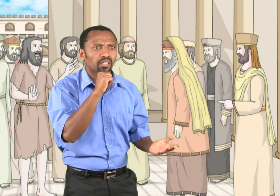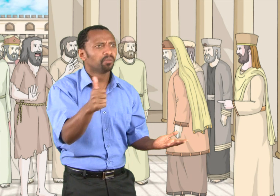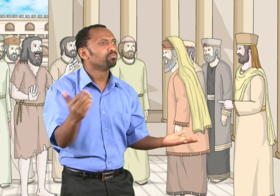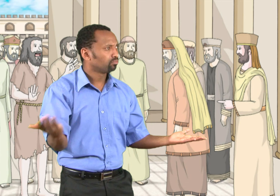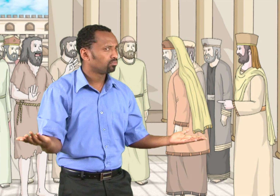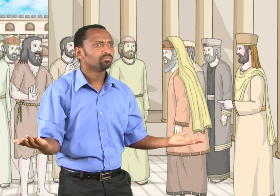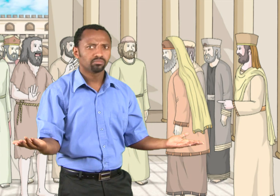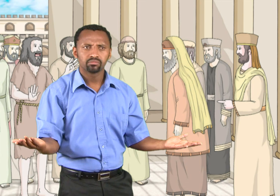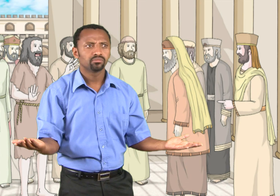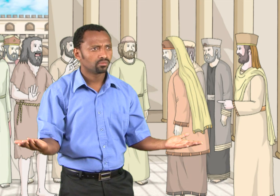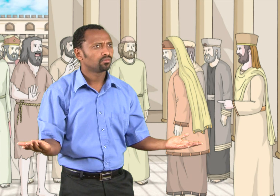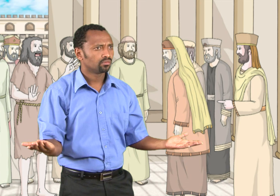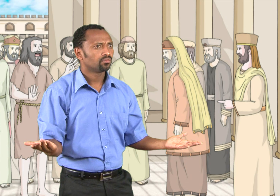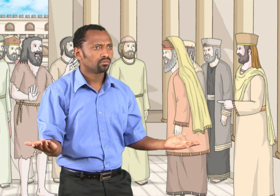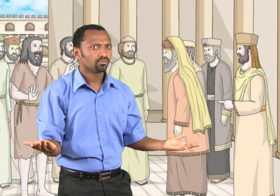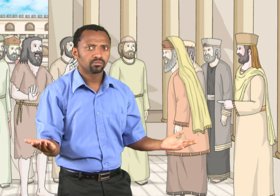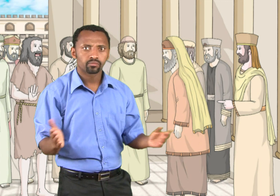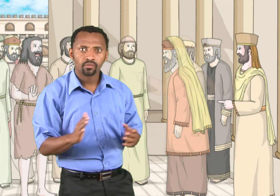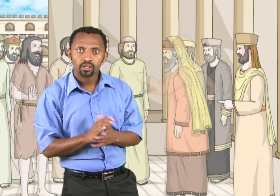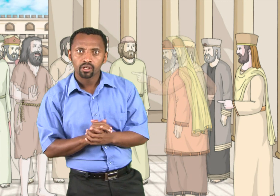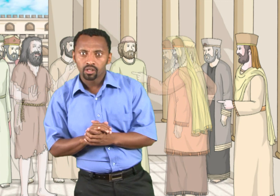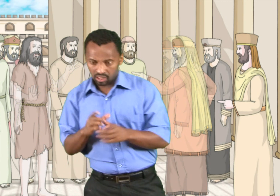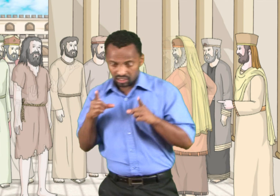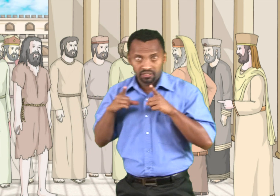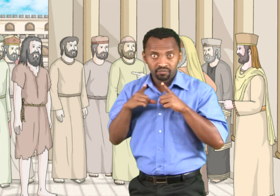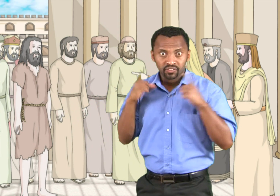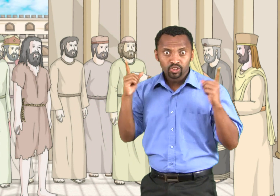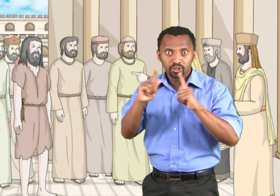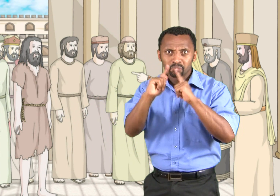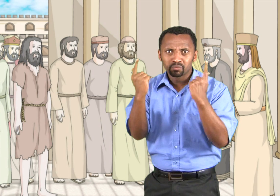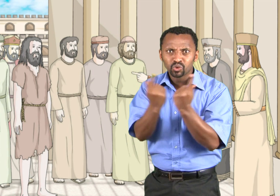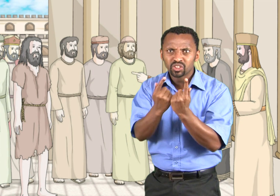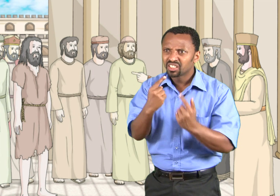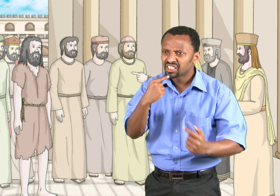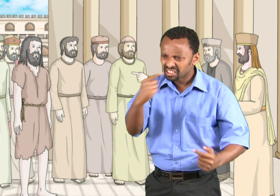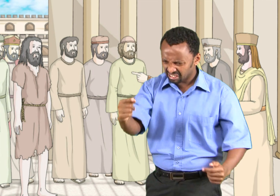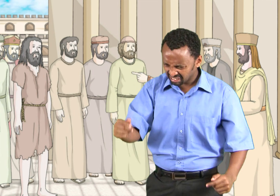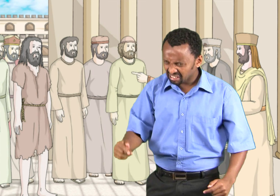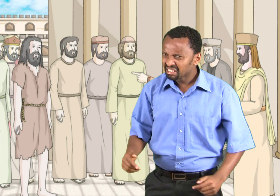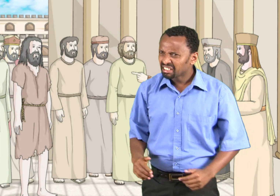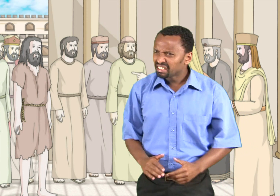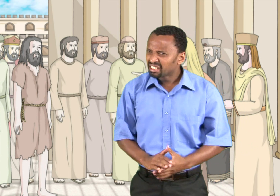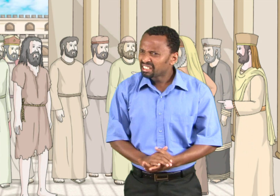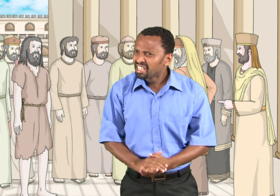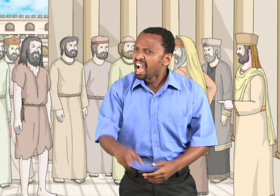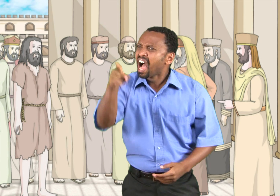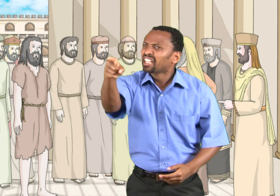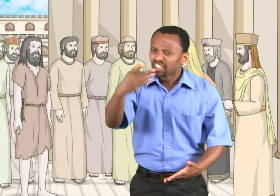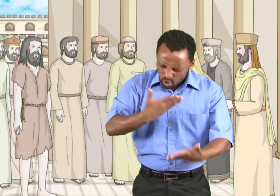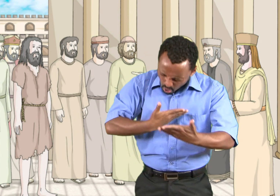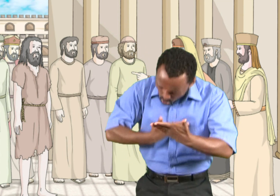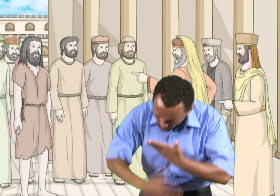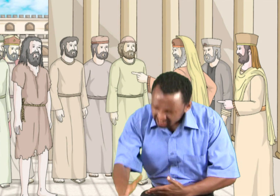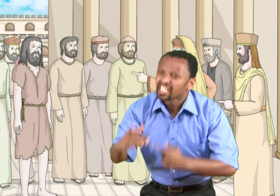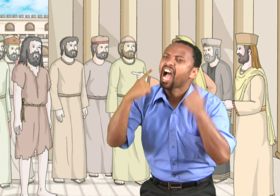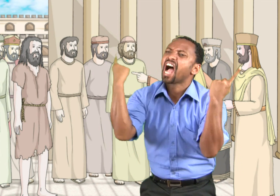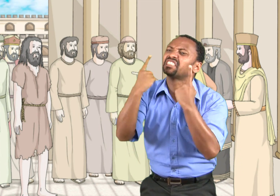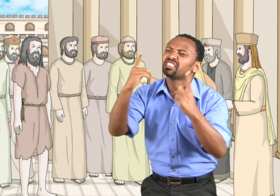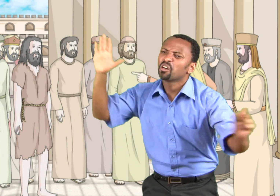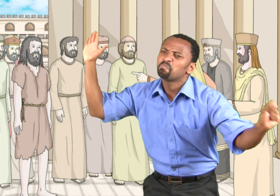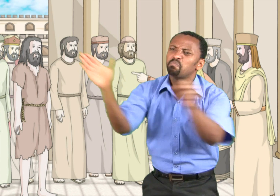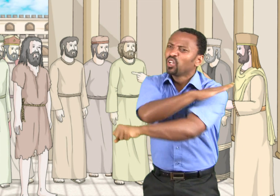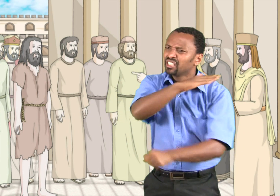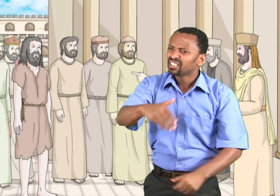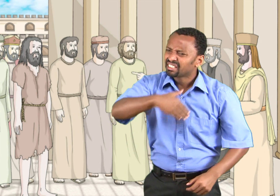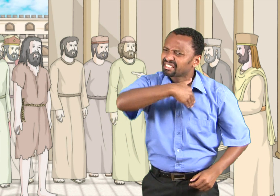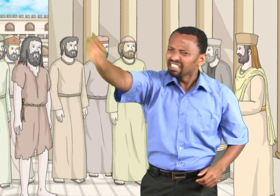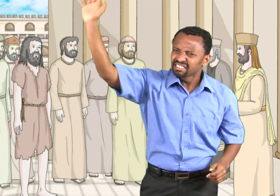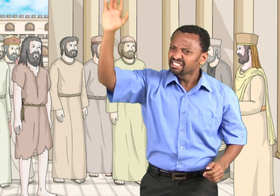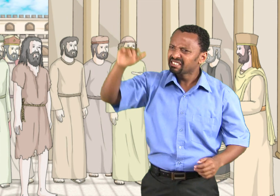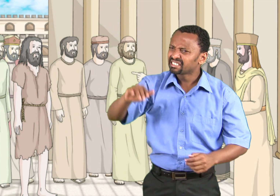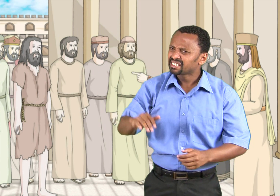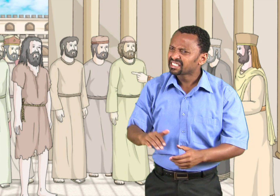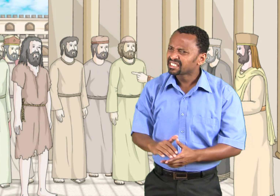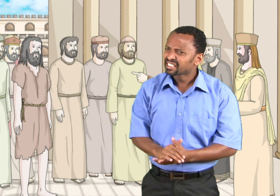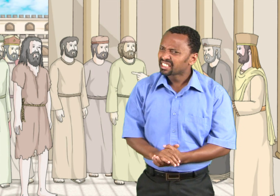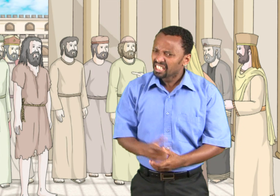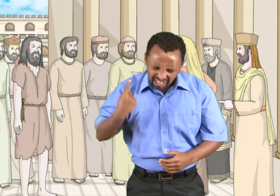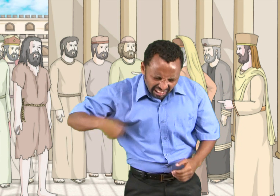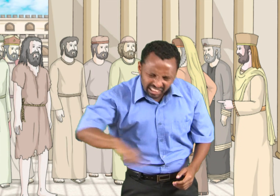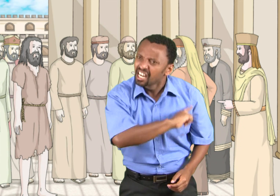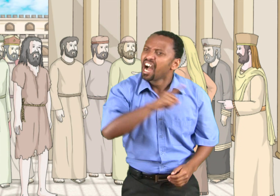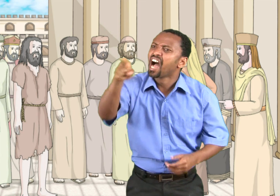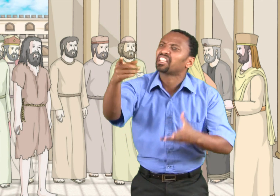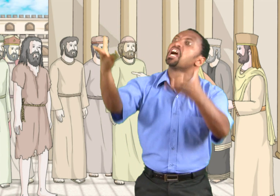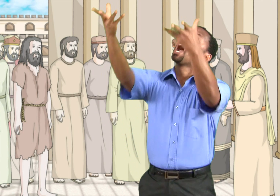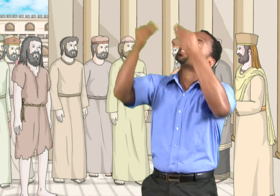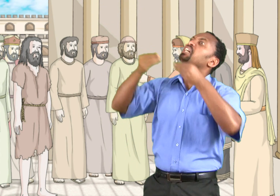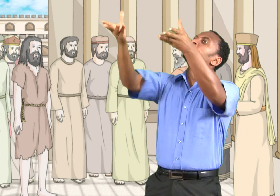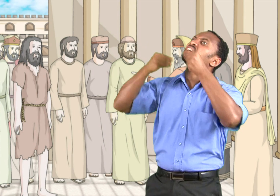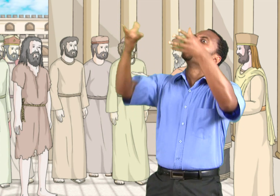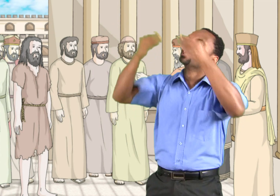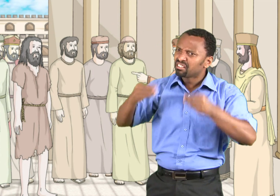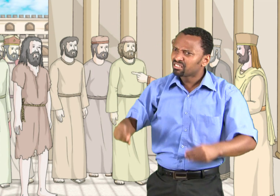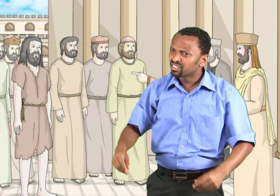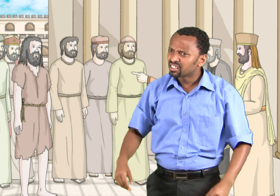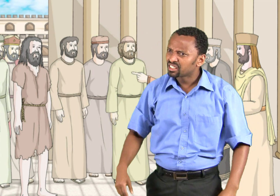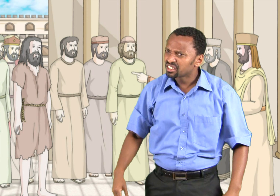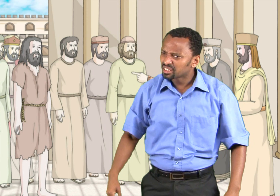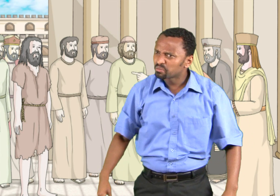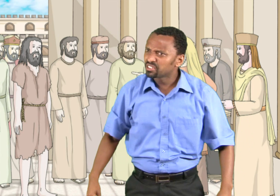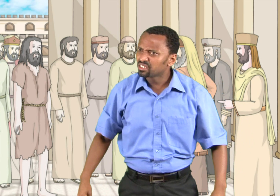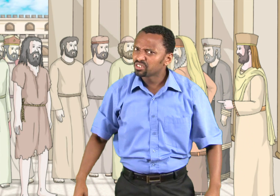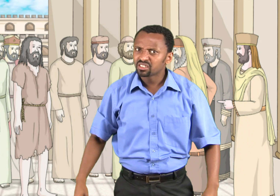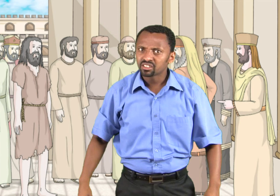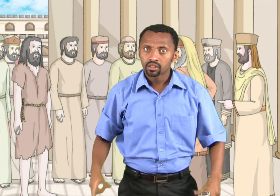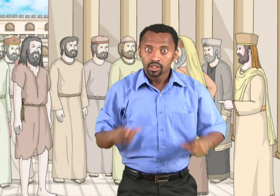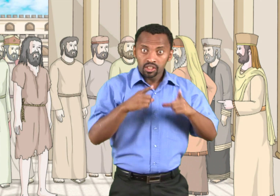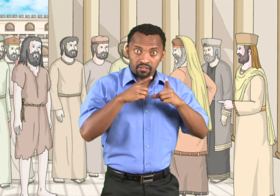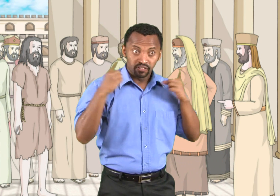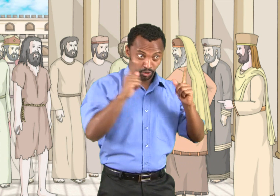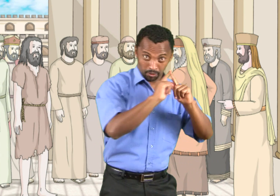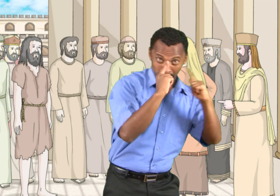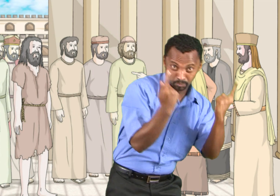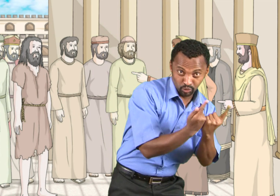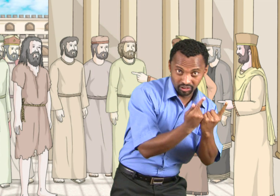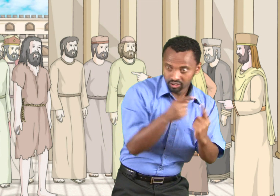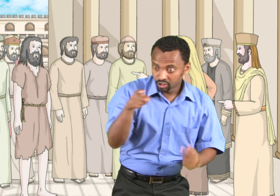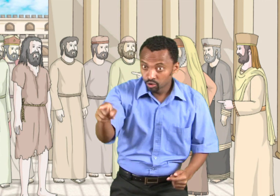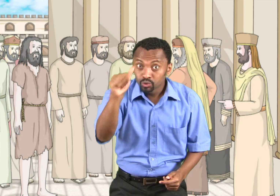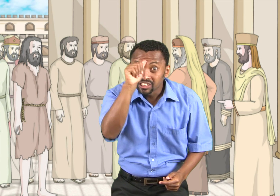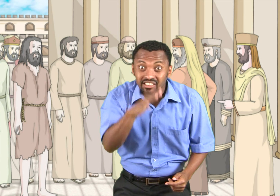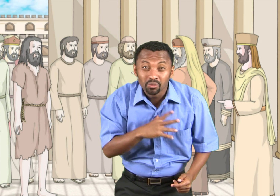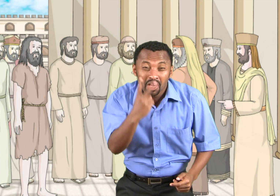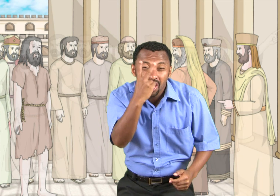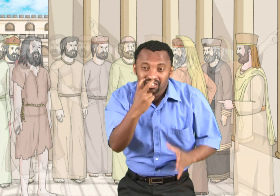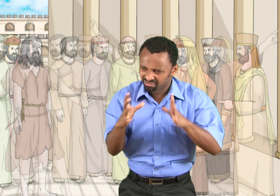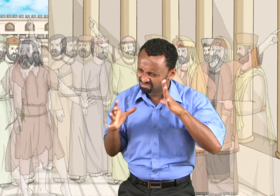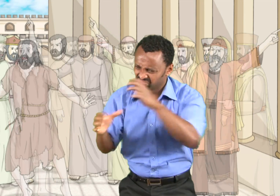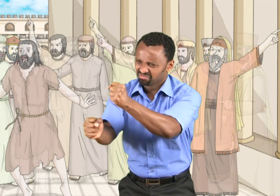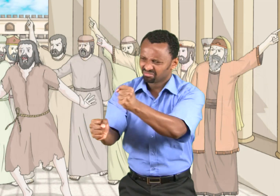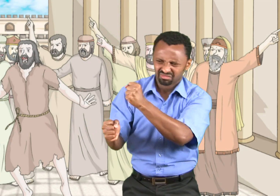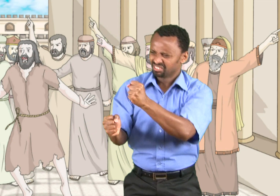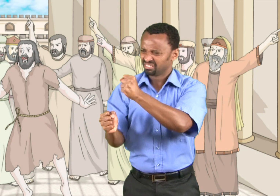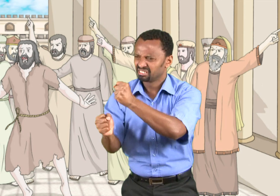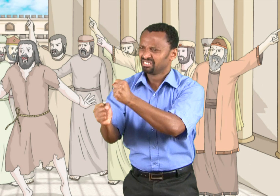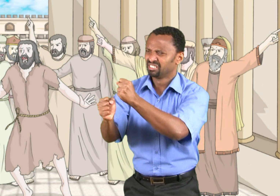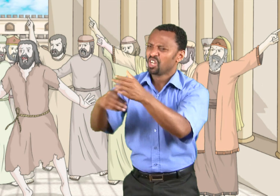They replied, “You were born in utter sin, and you are instructing us?”